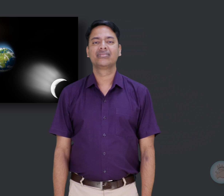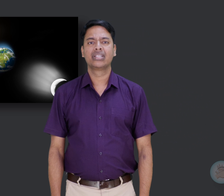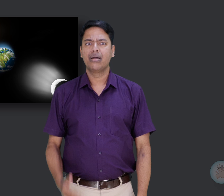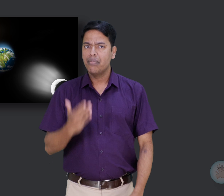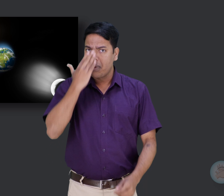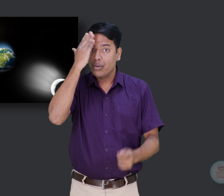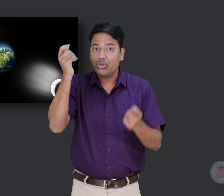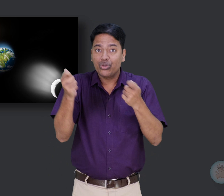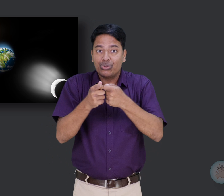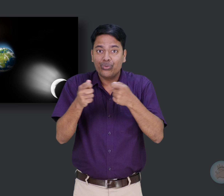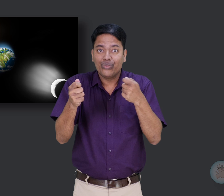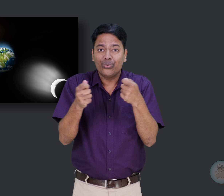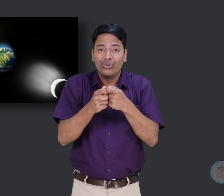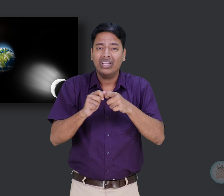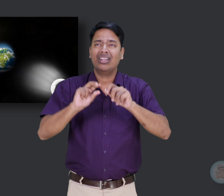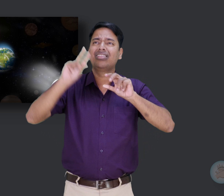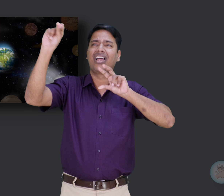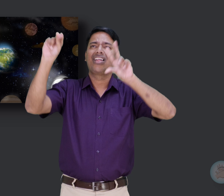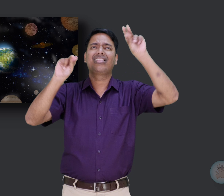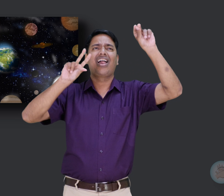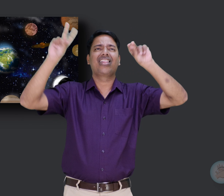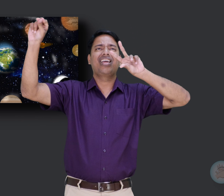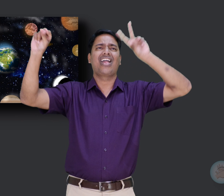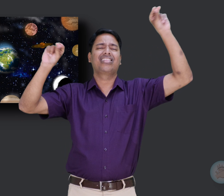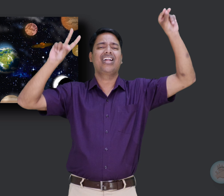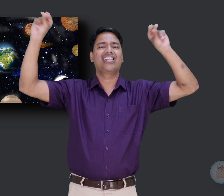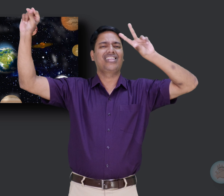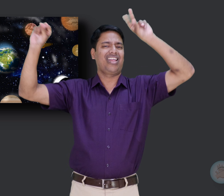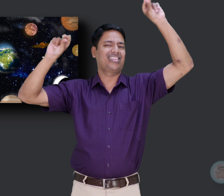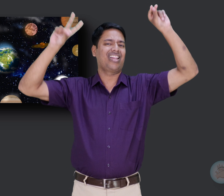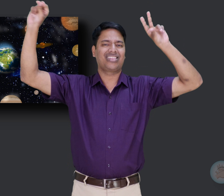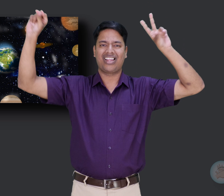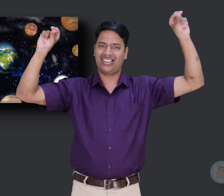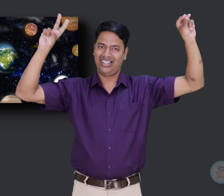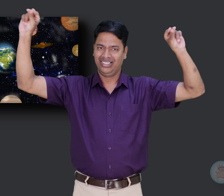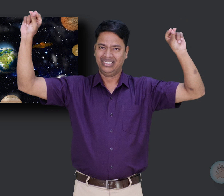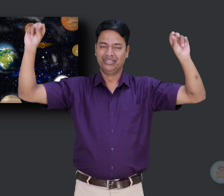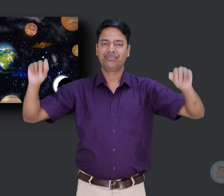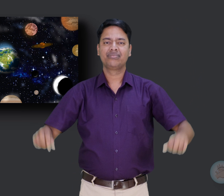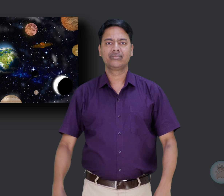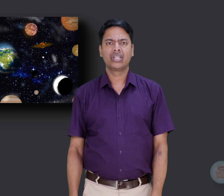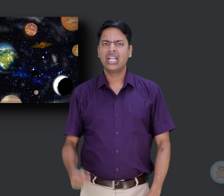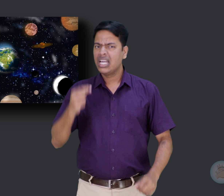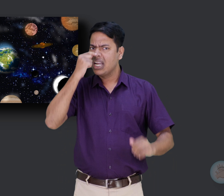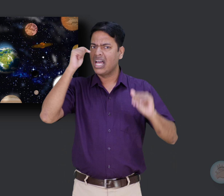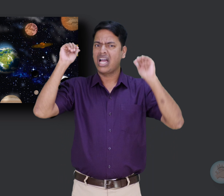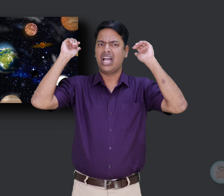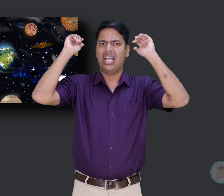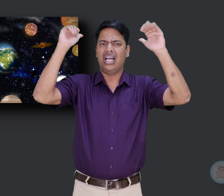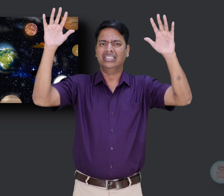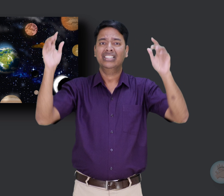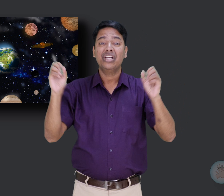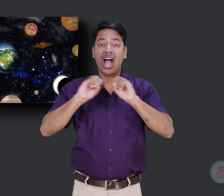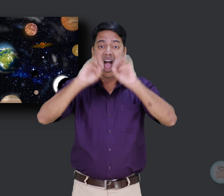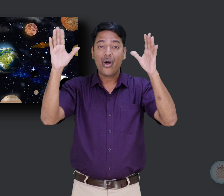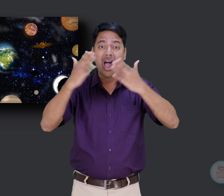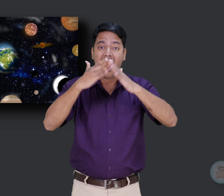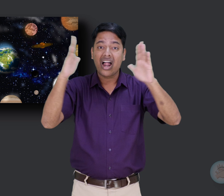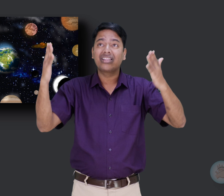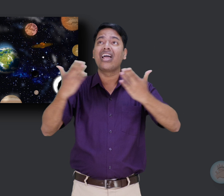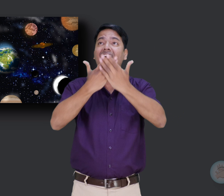And He made the stars as well.